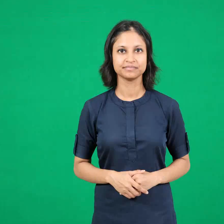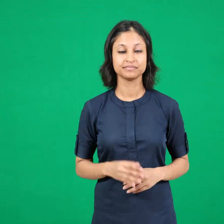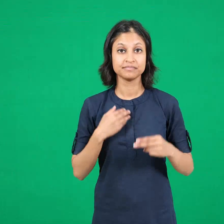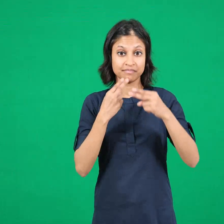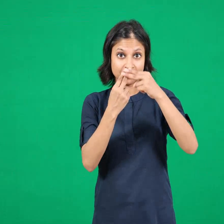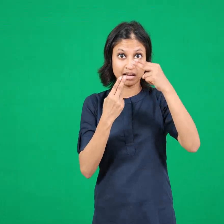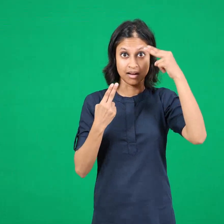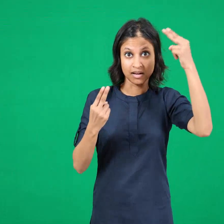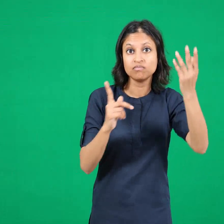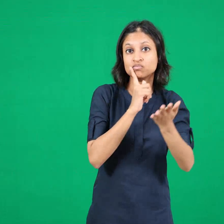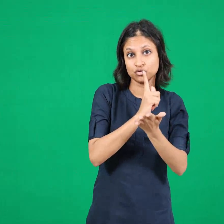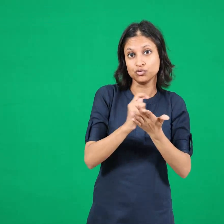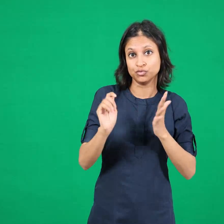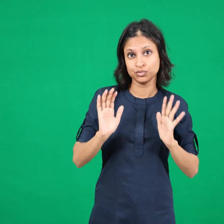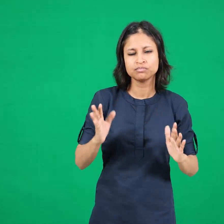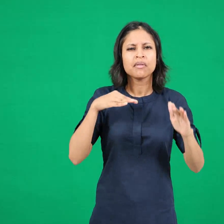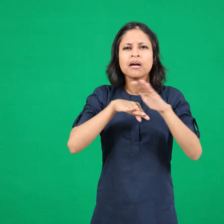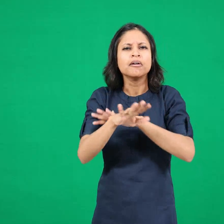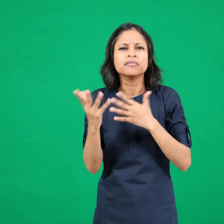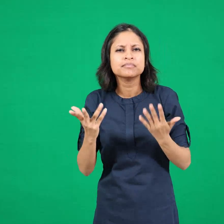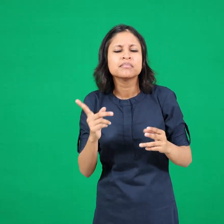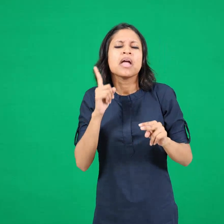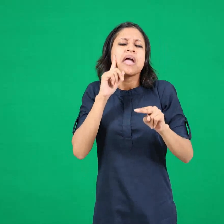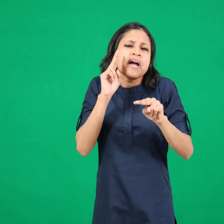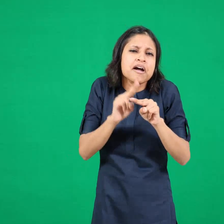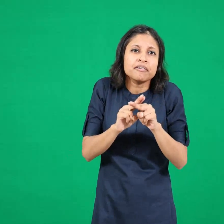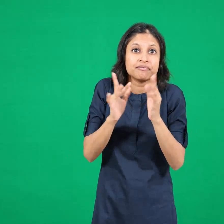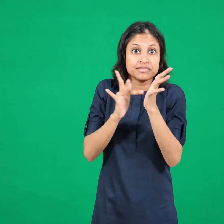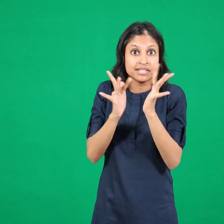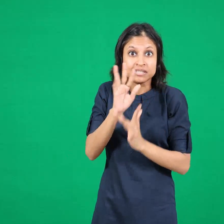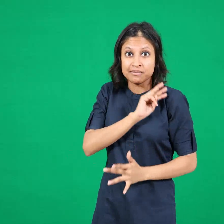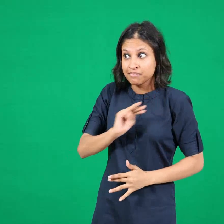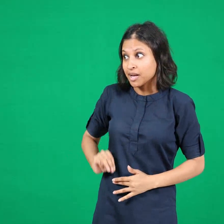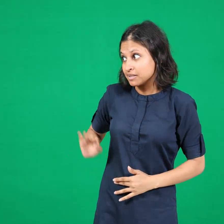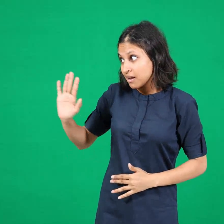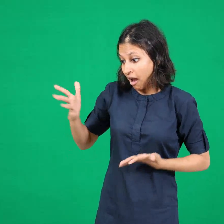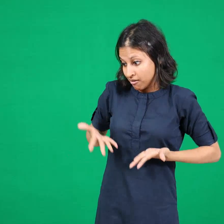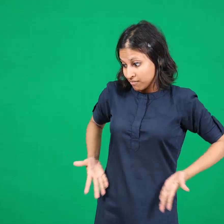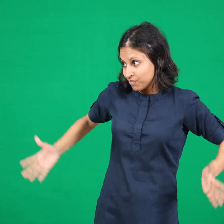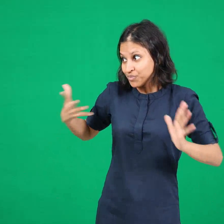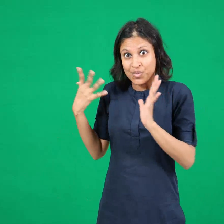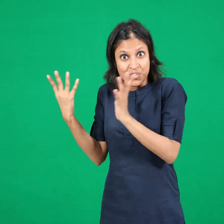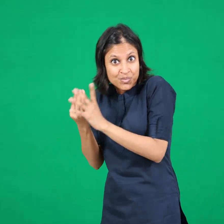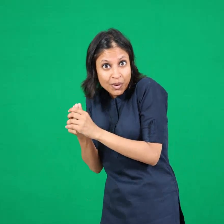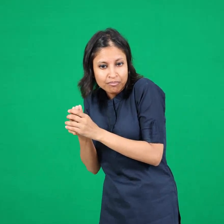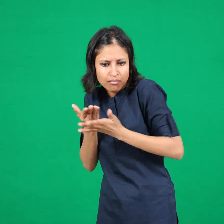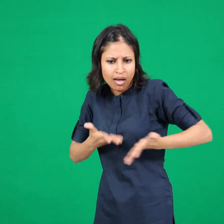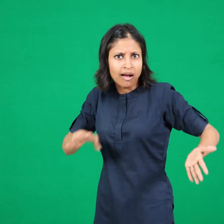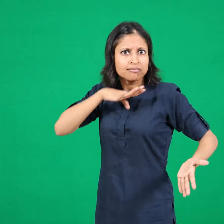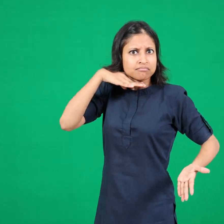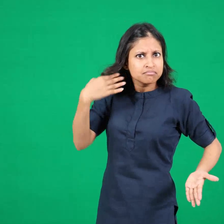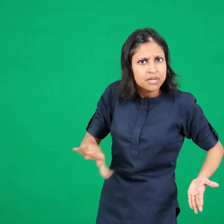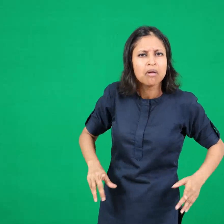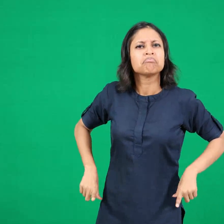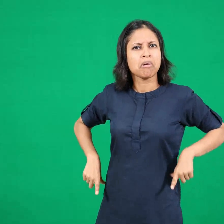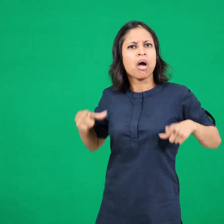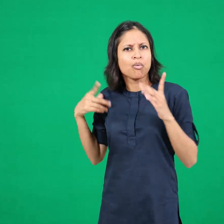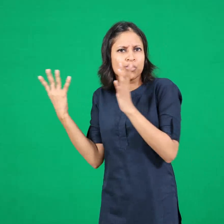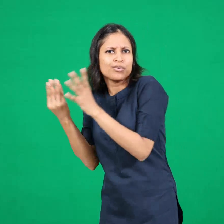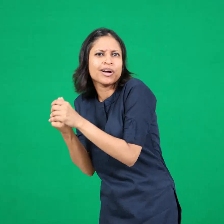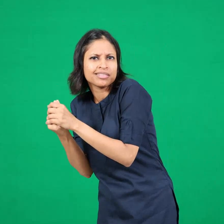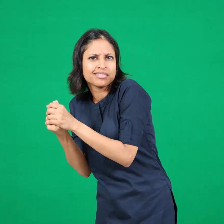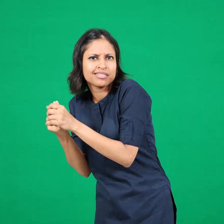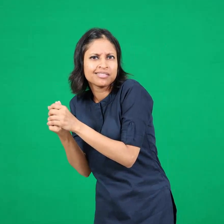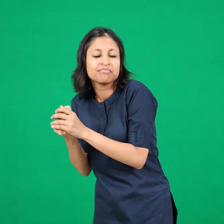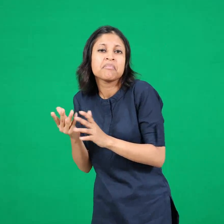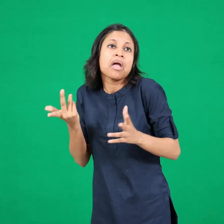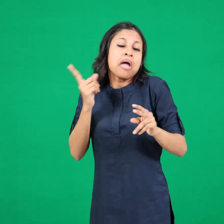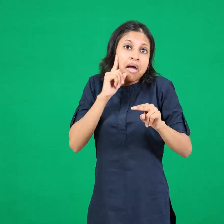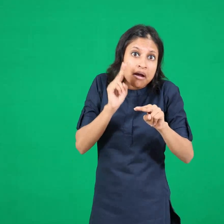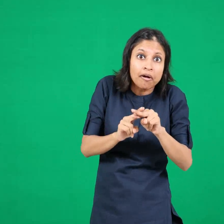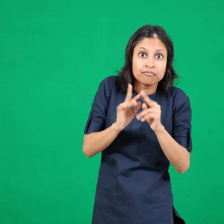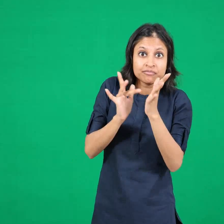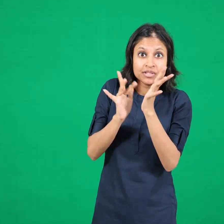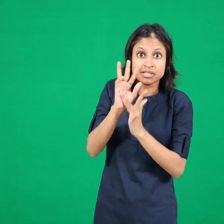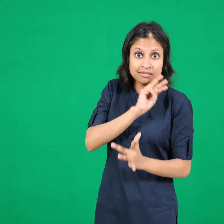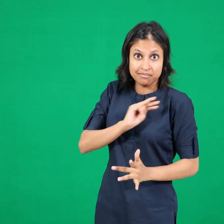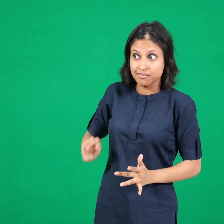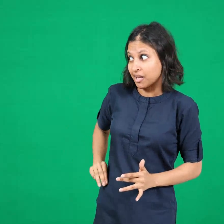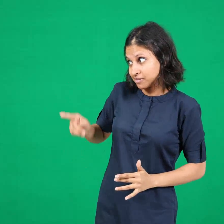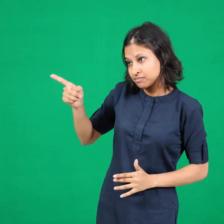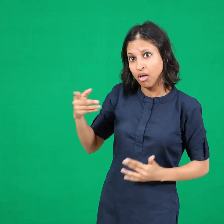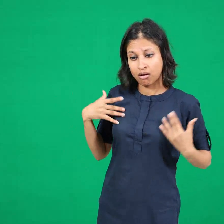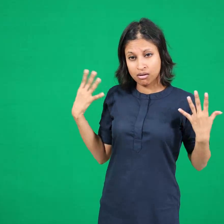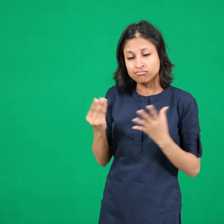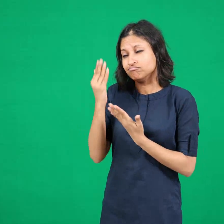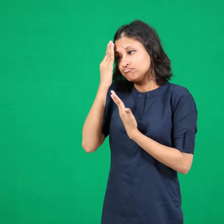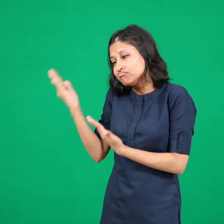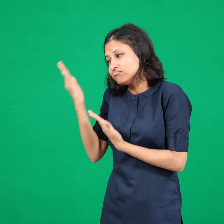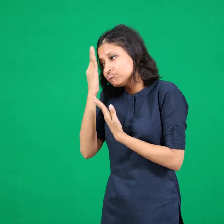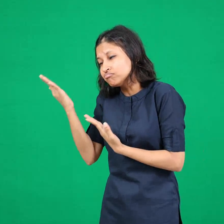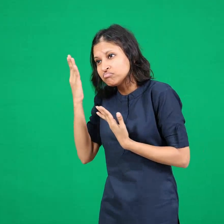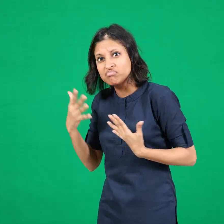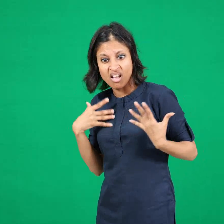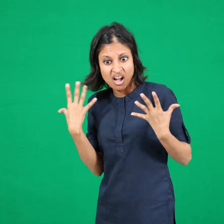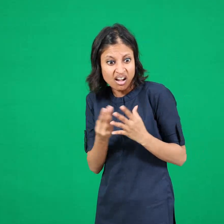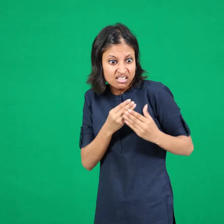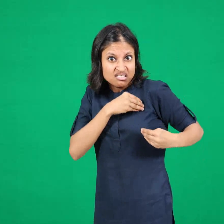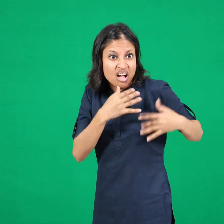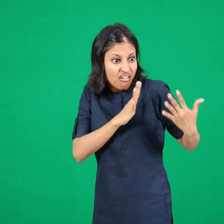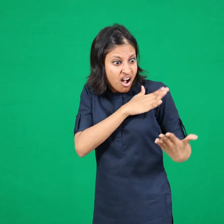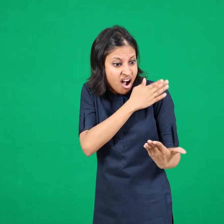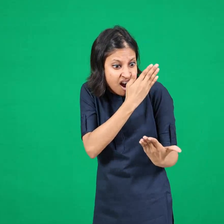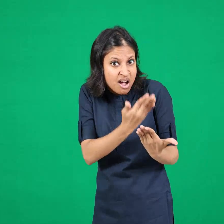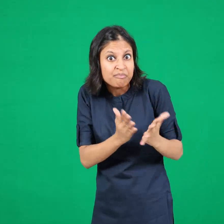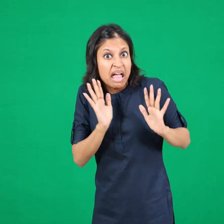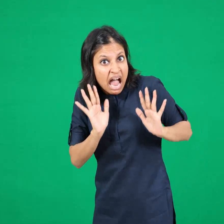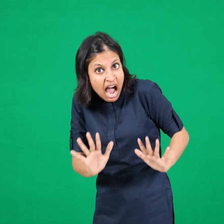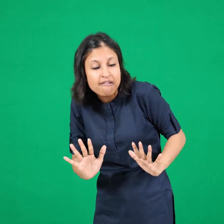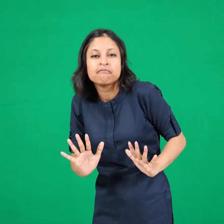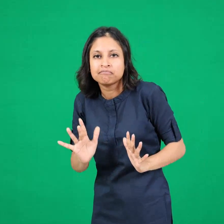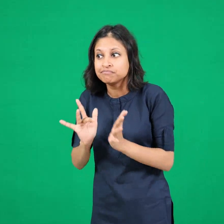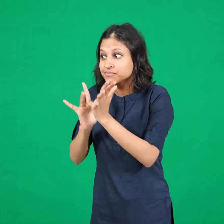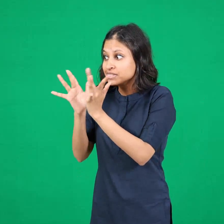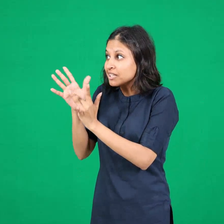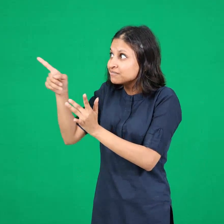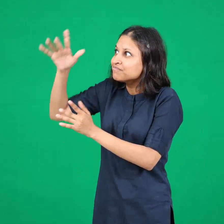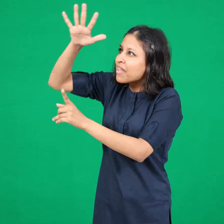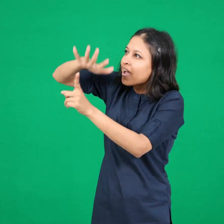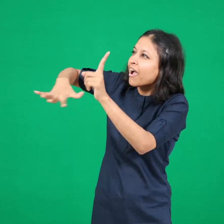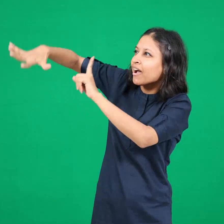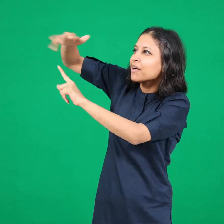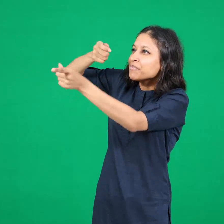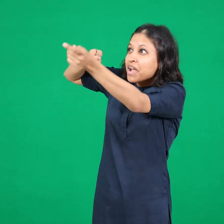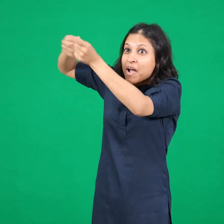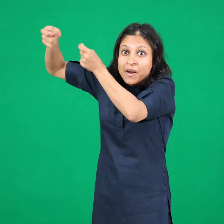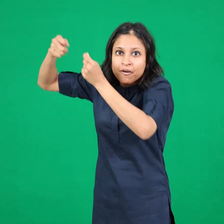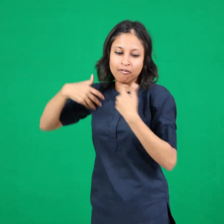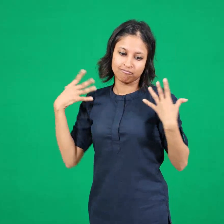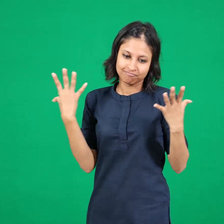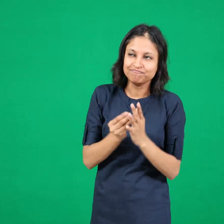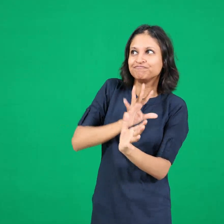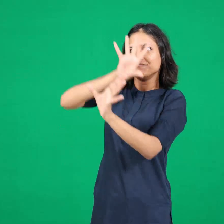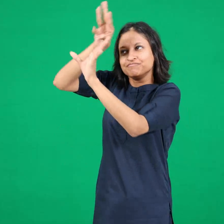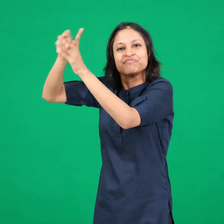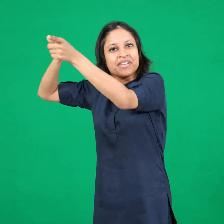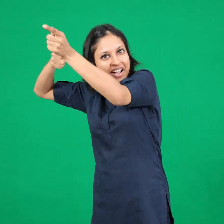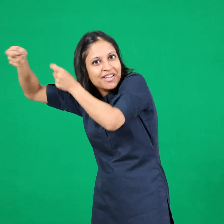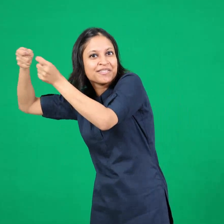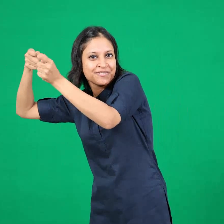This is a trustworthy saying: If we died with Him, we will also live with Him;